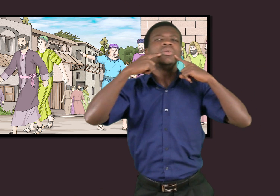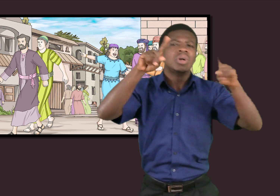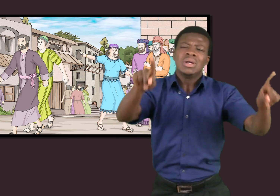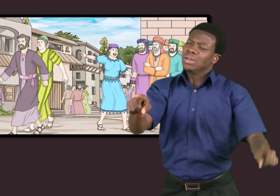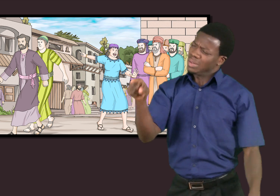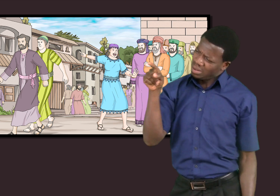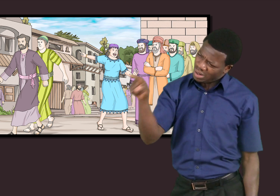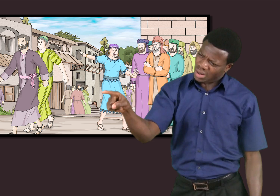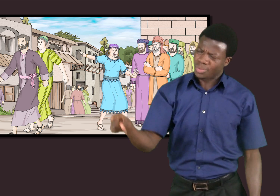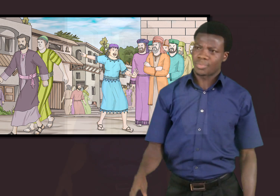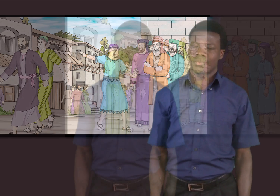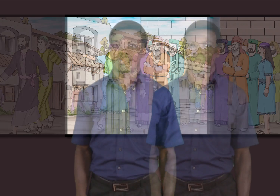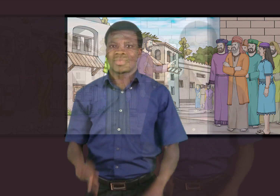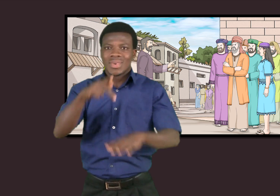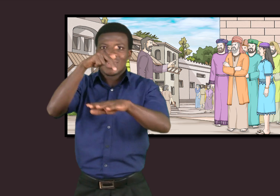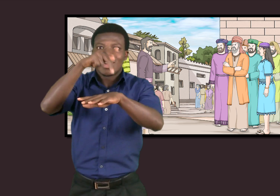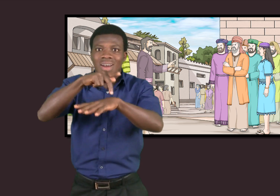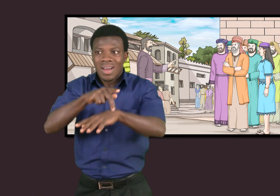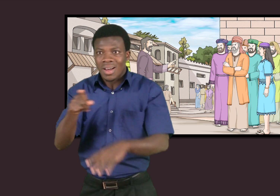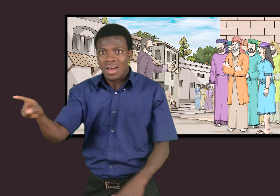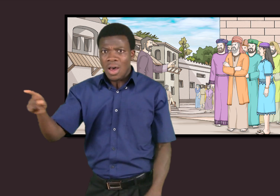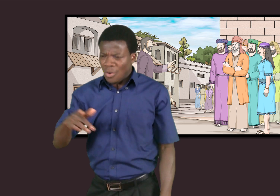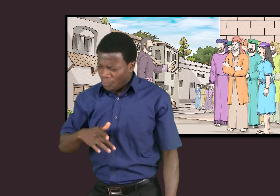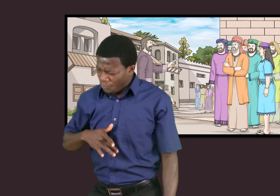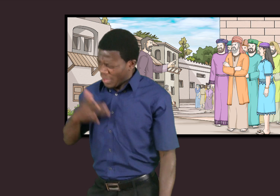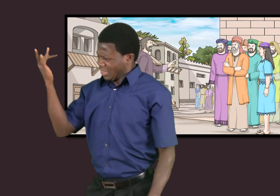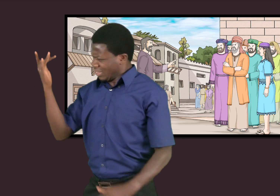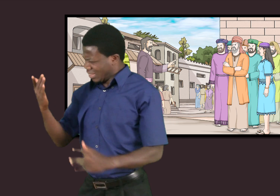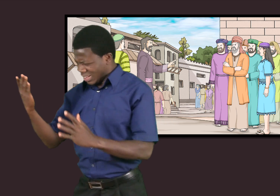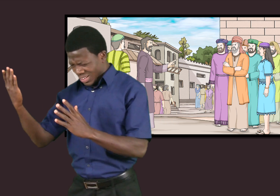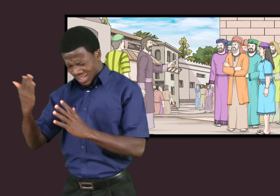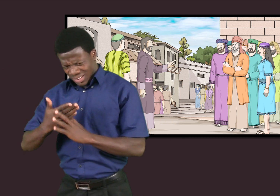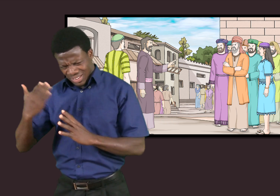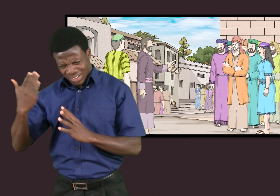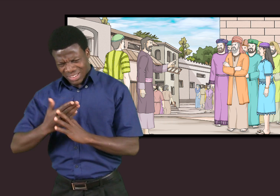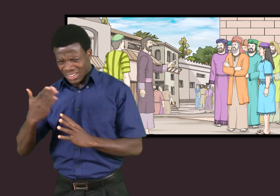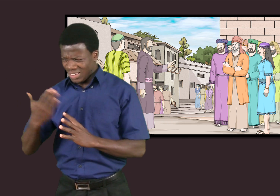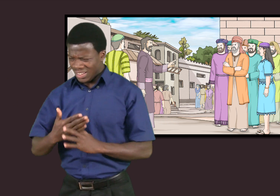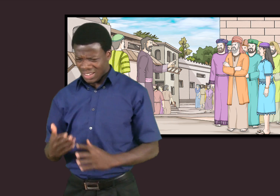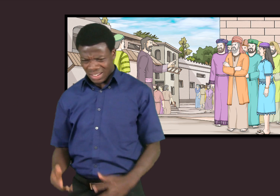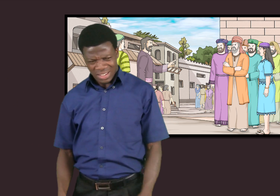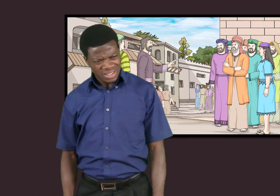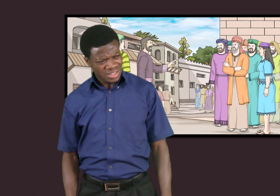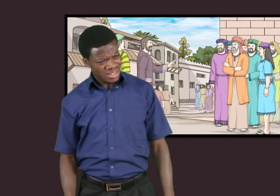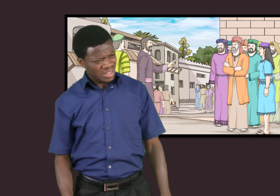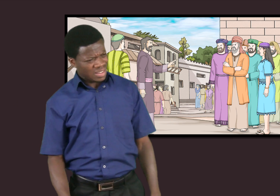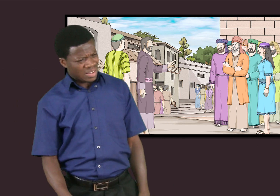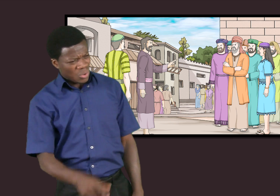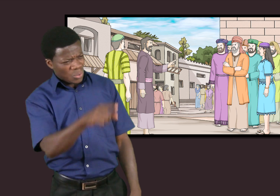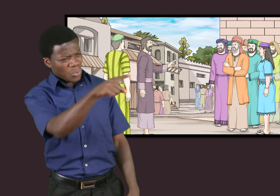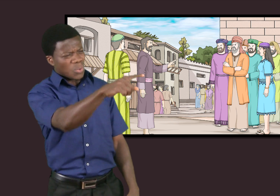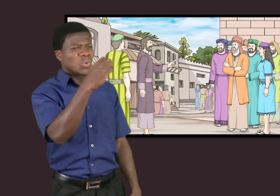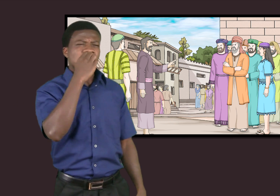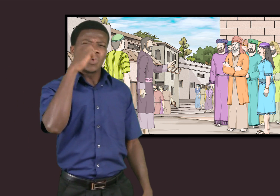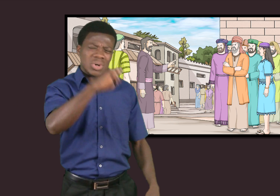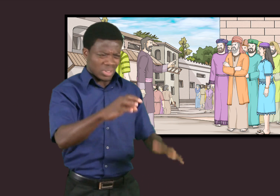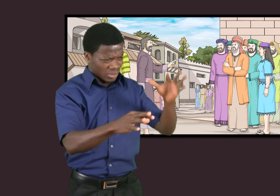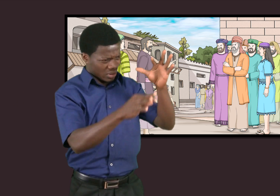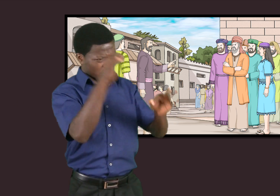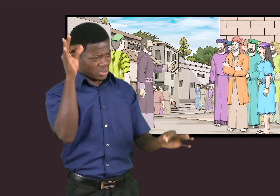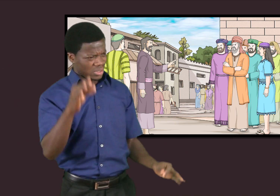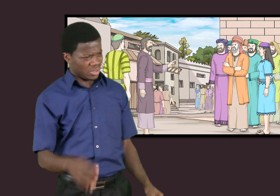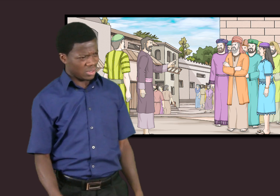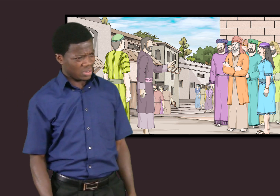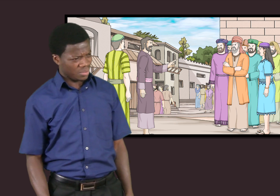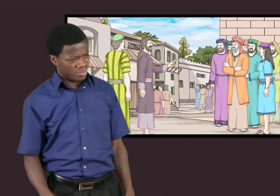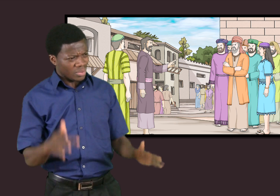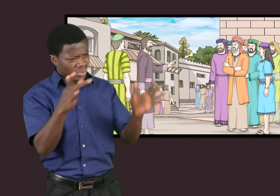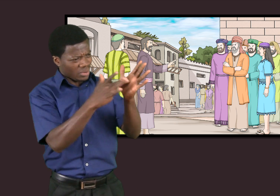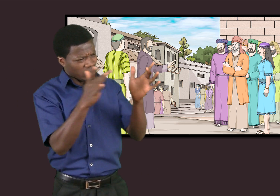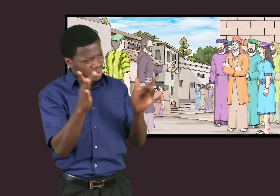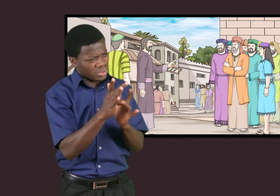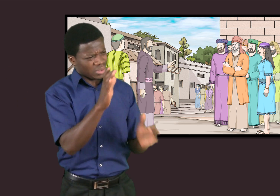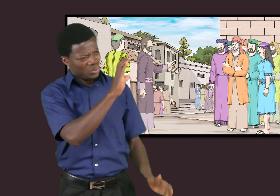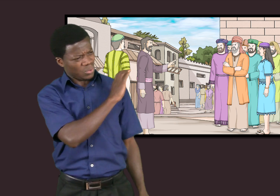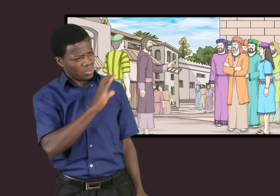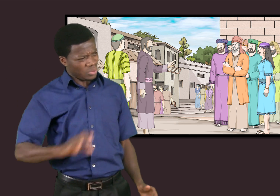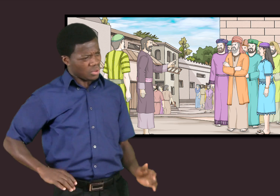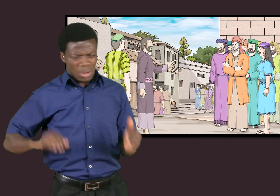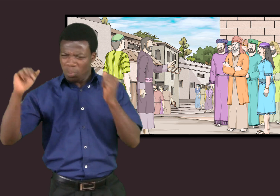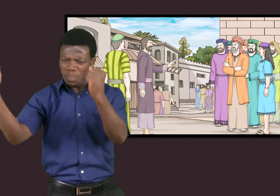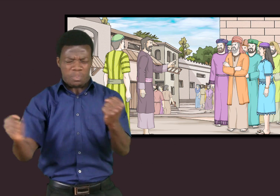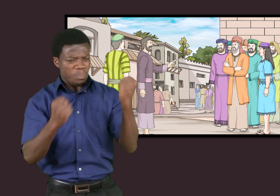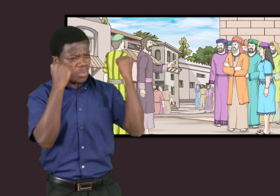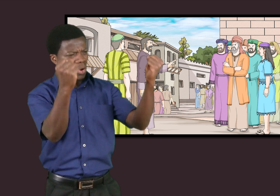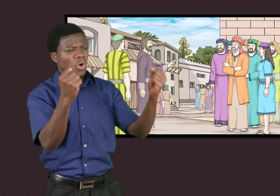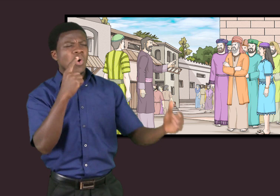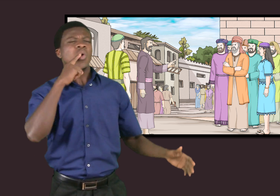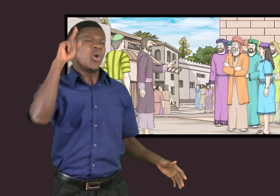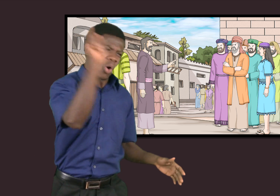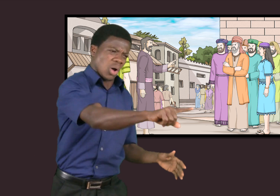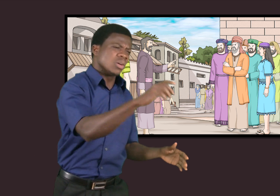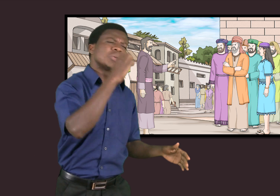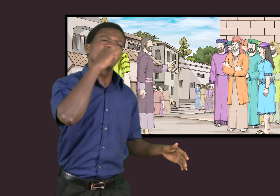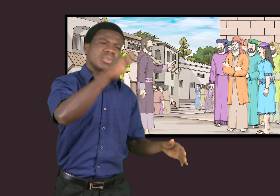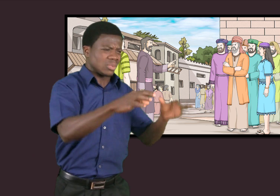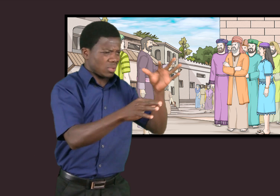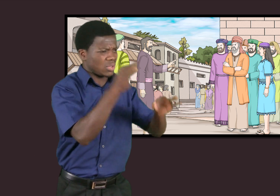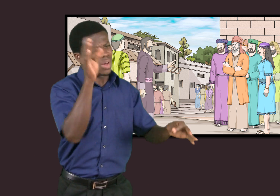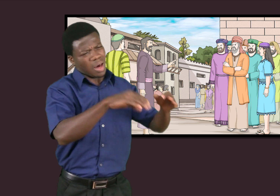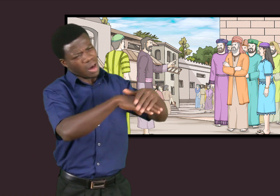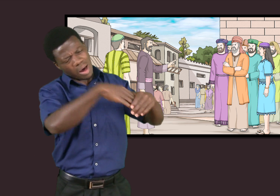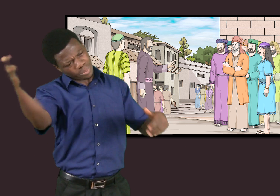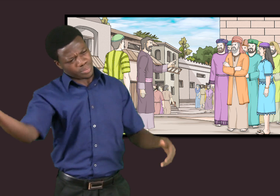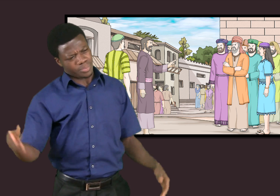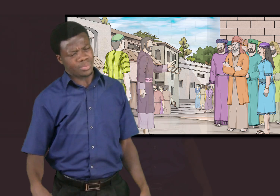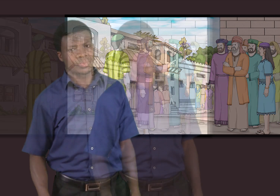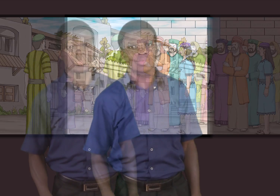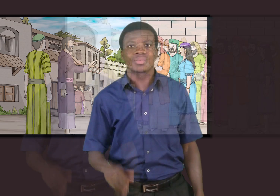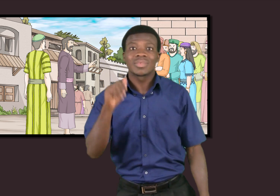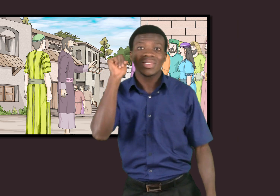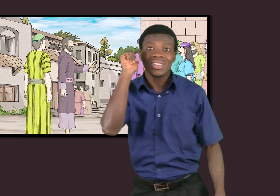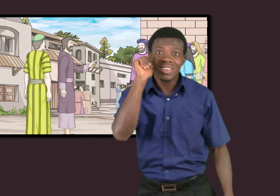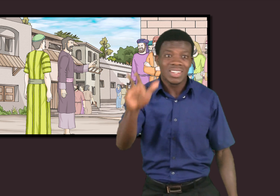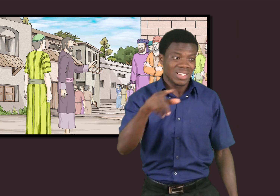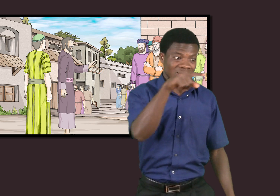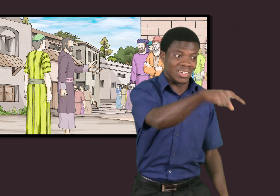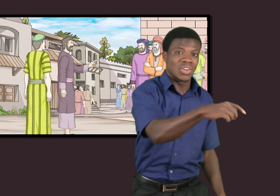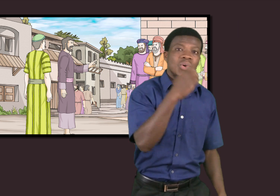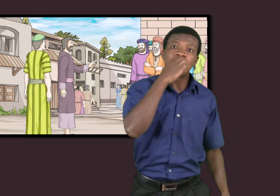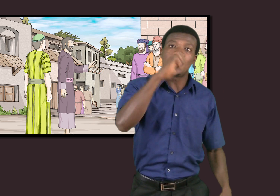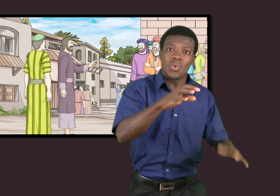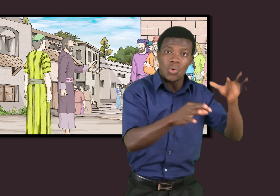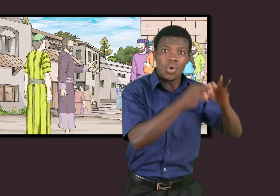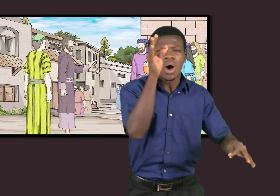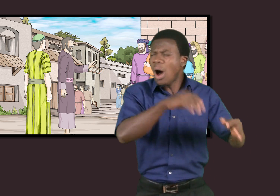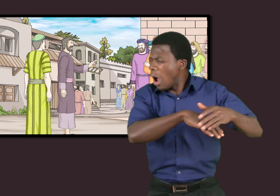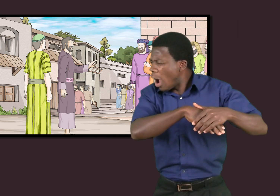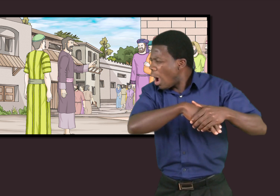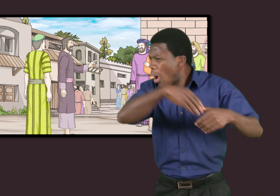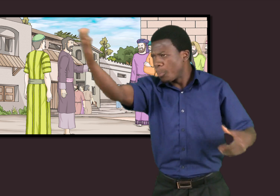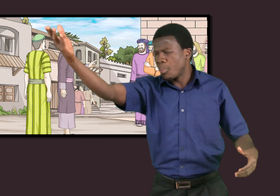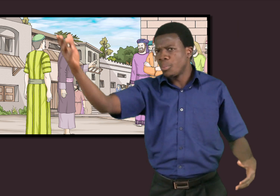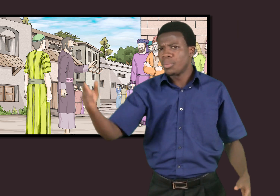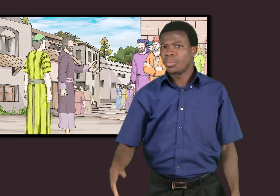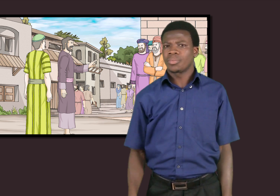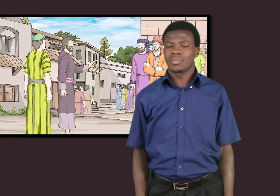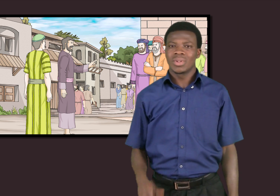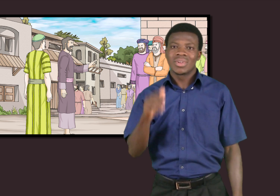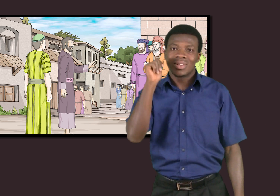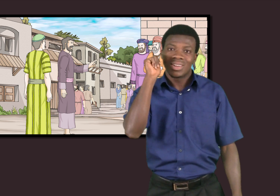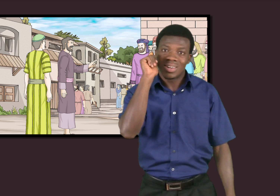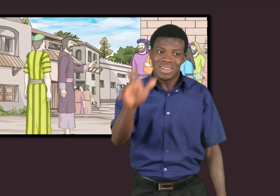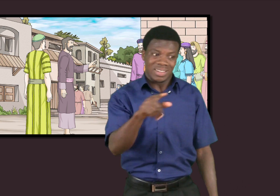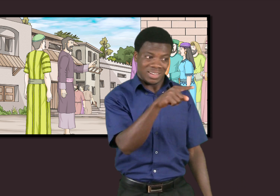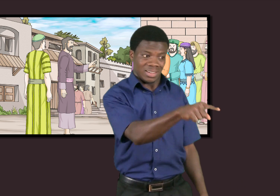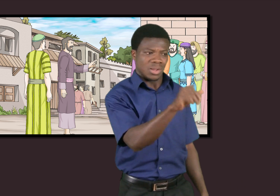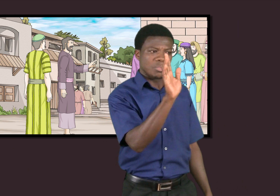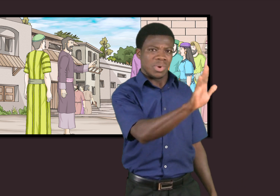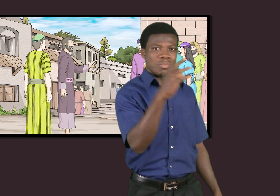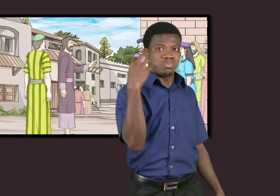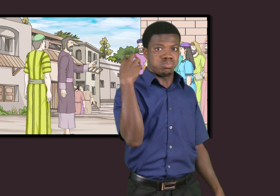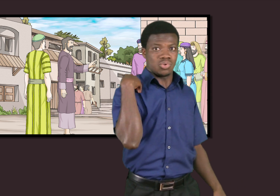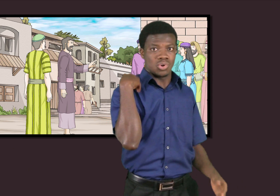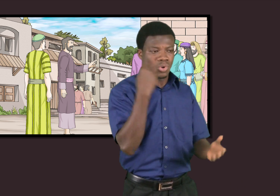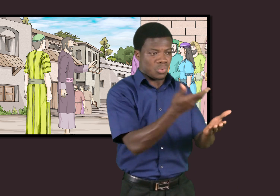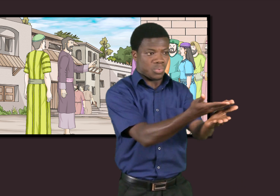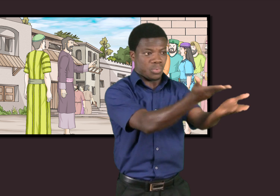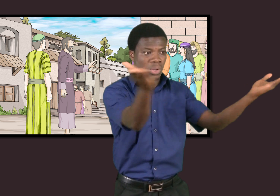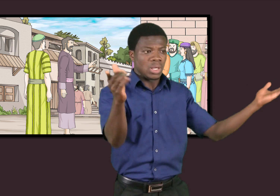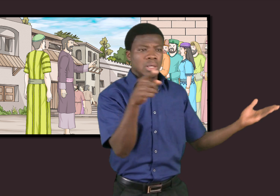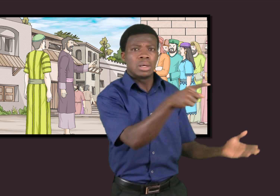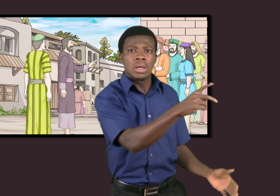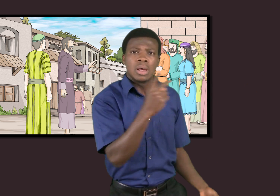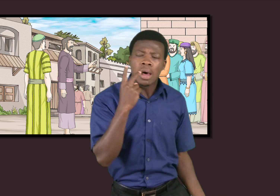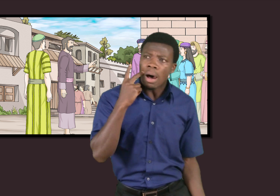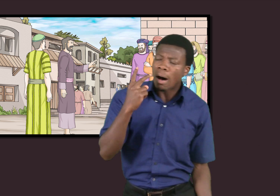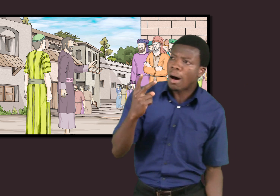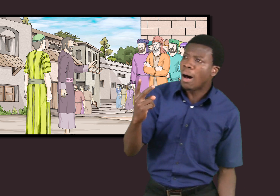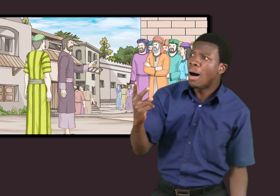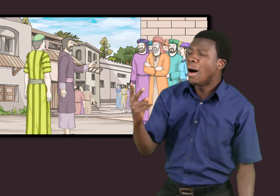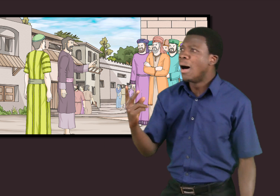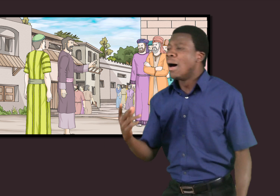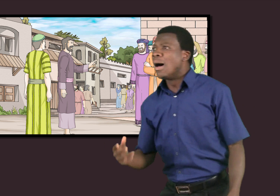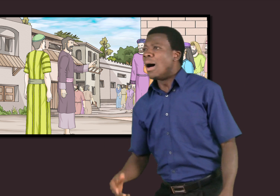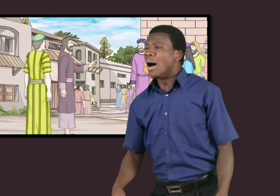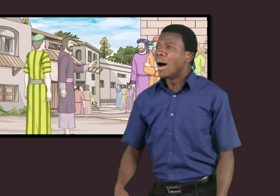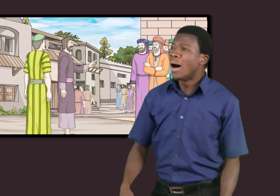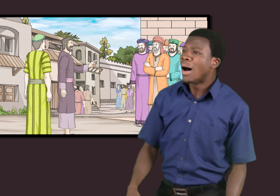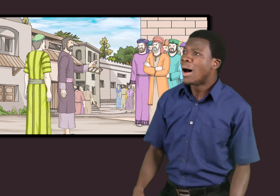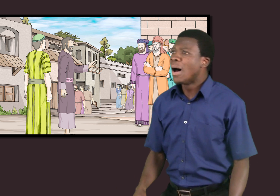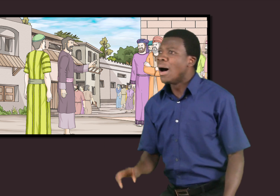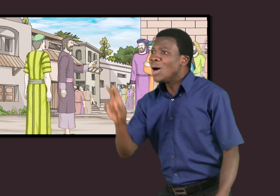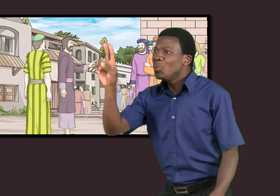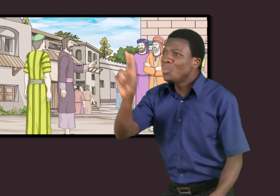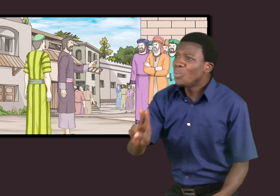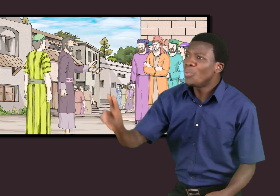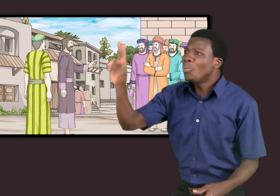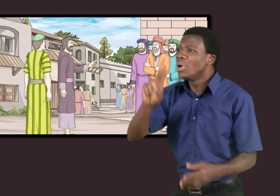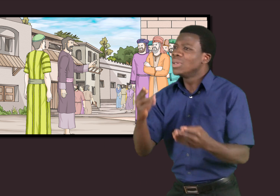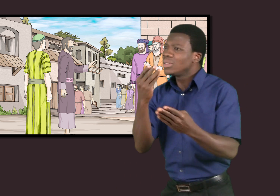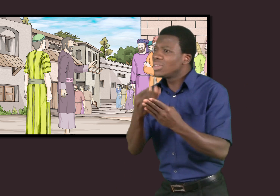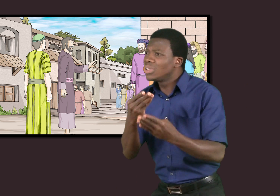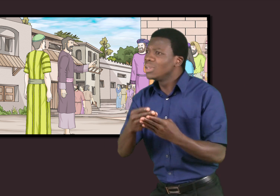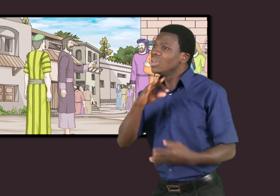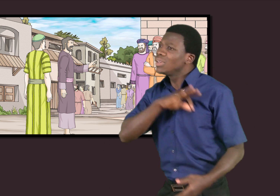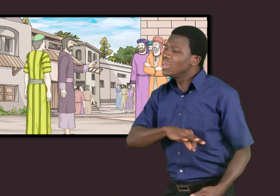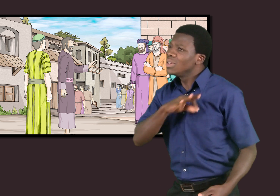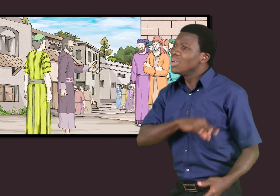Eventually Paul grew so aggravated that he turned and said to the spirit, “In the name of Jesus Christ I command you to come out of her!”